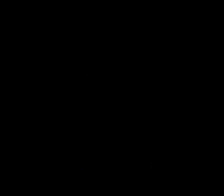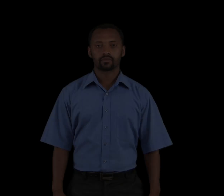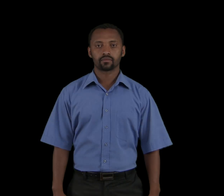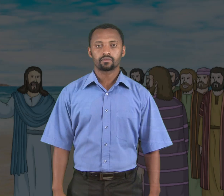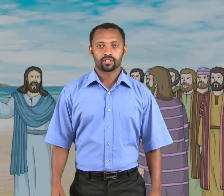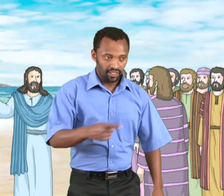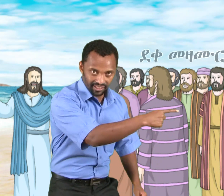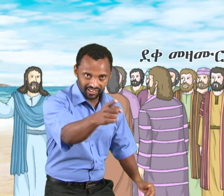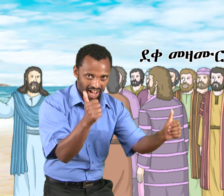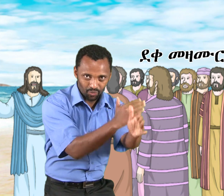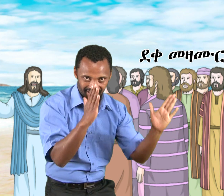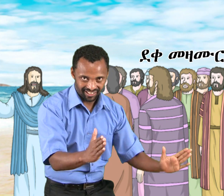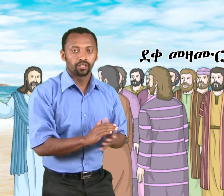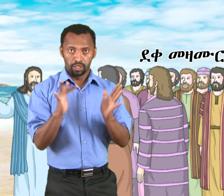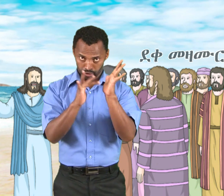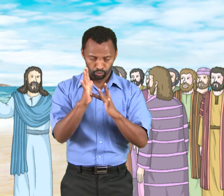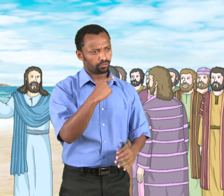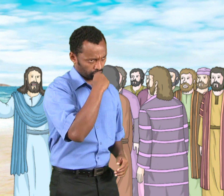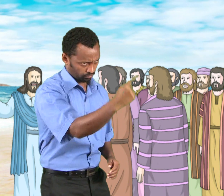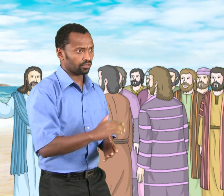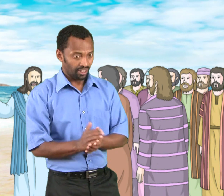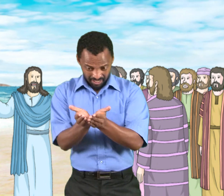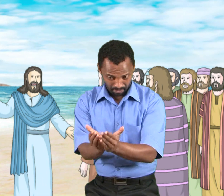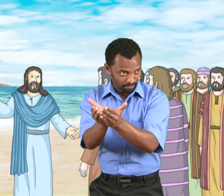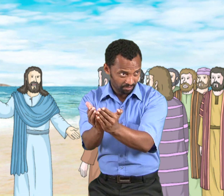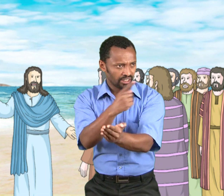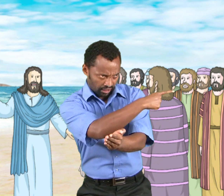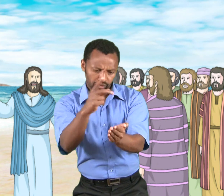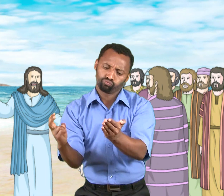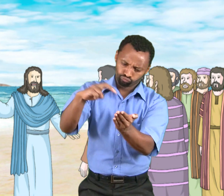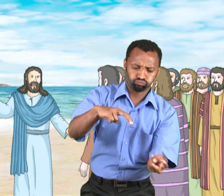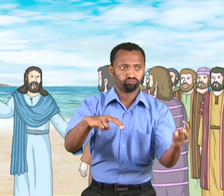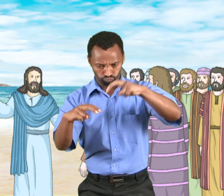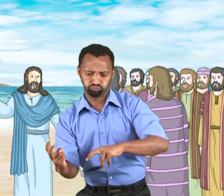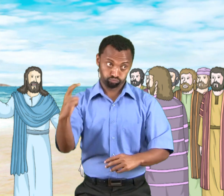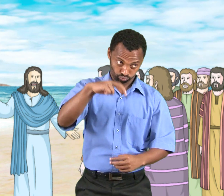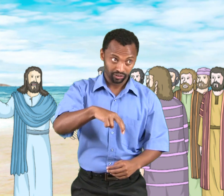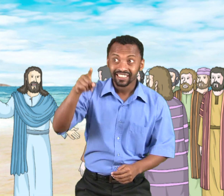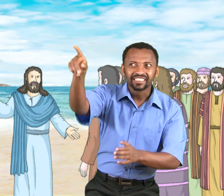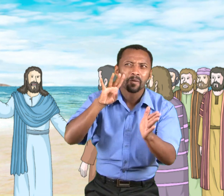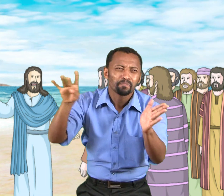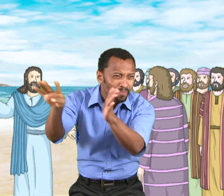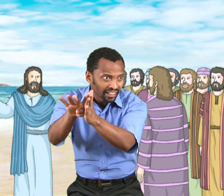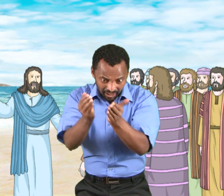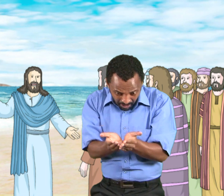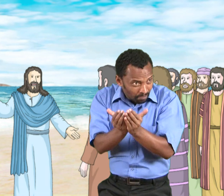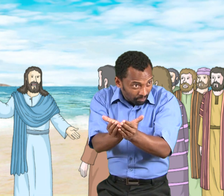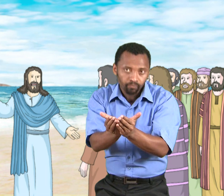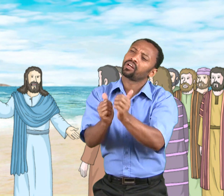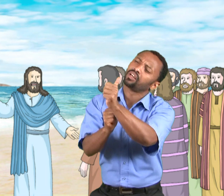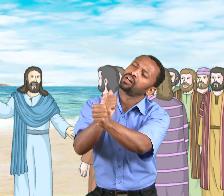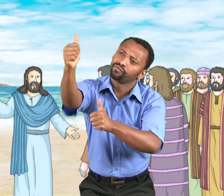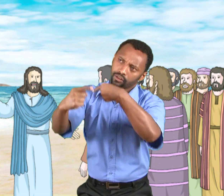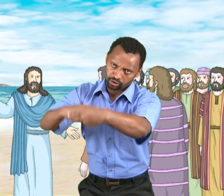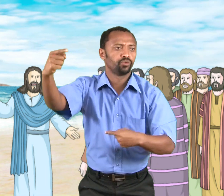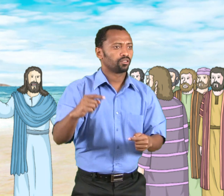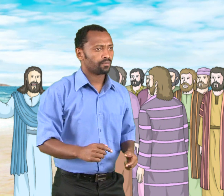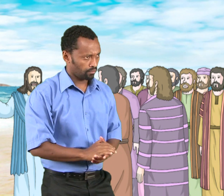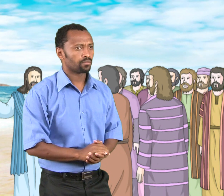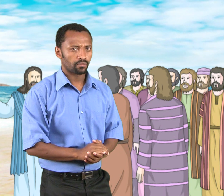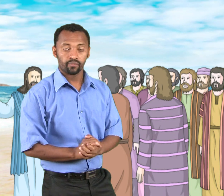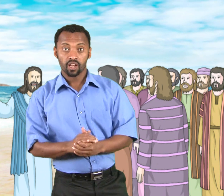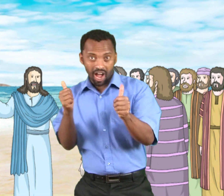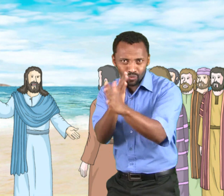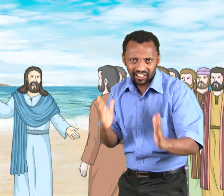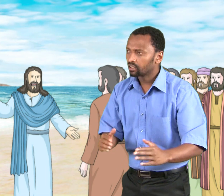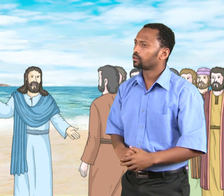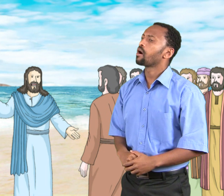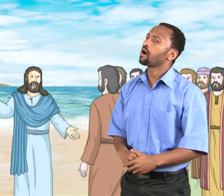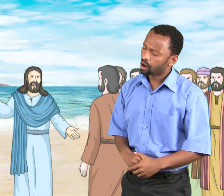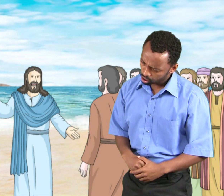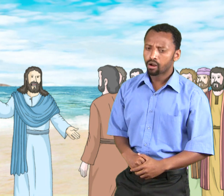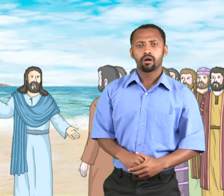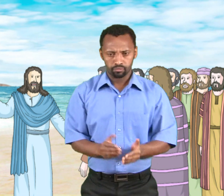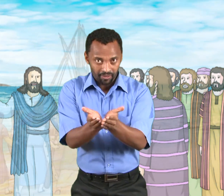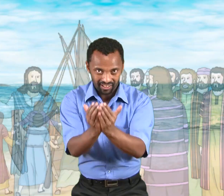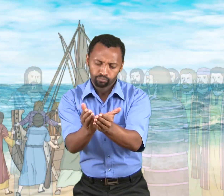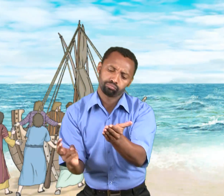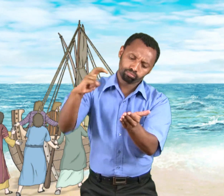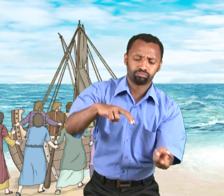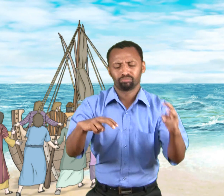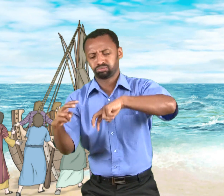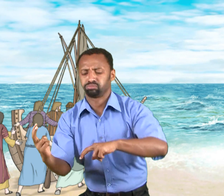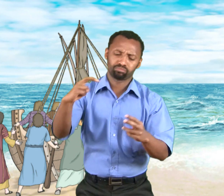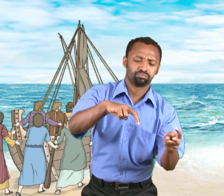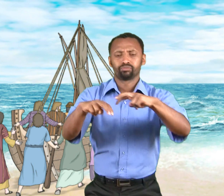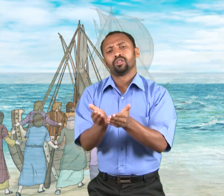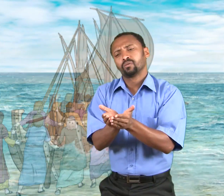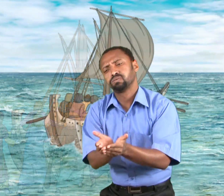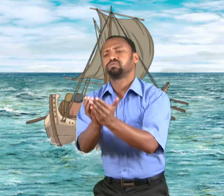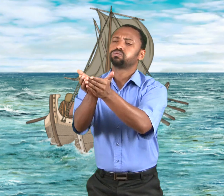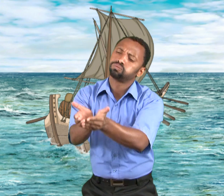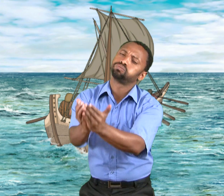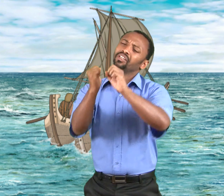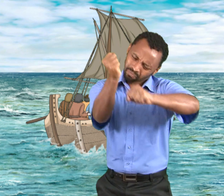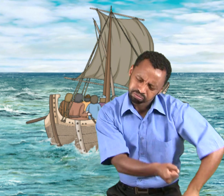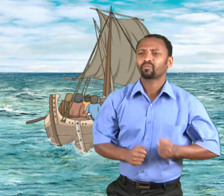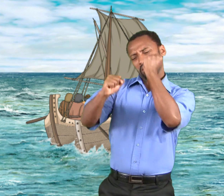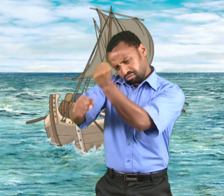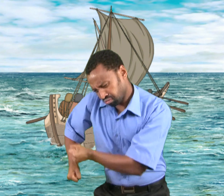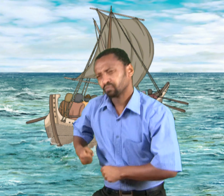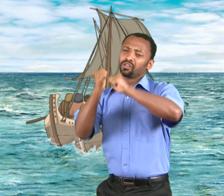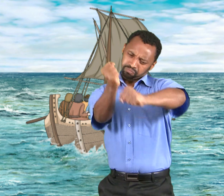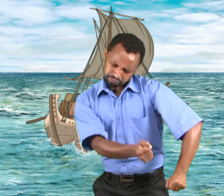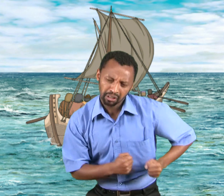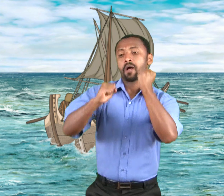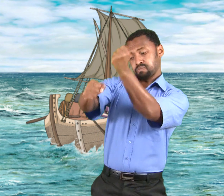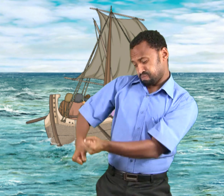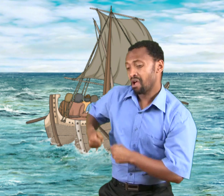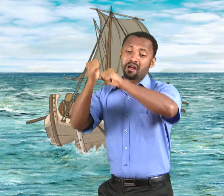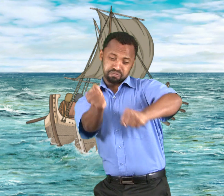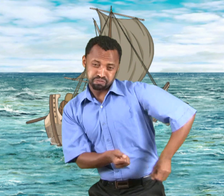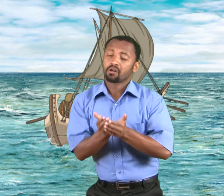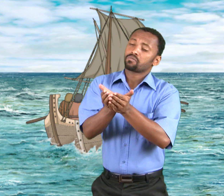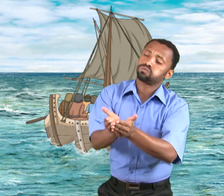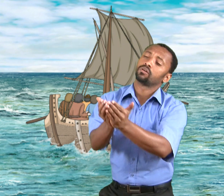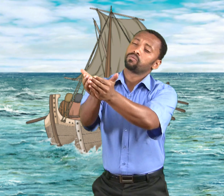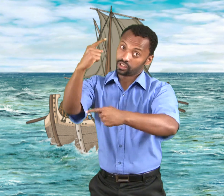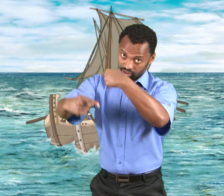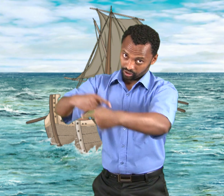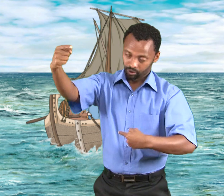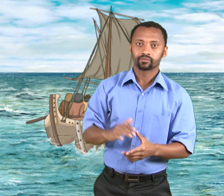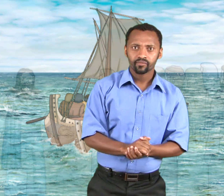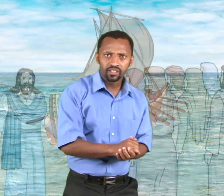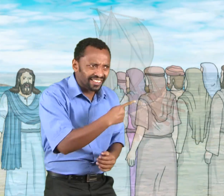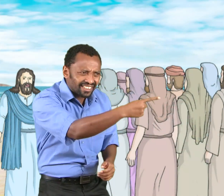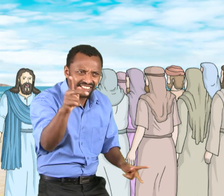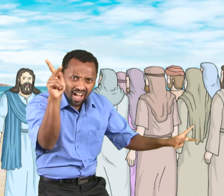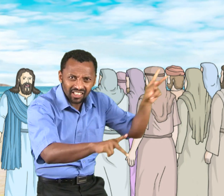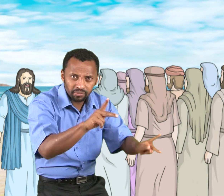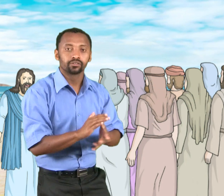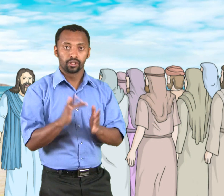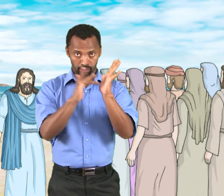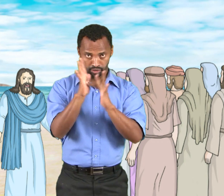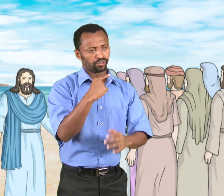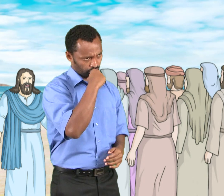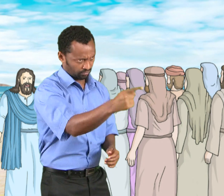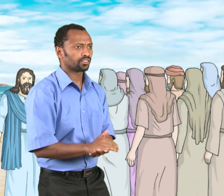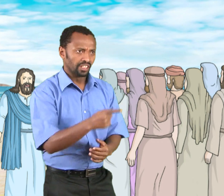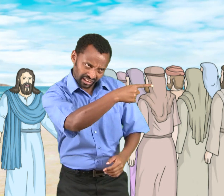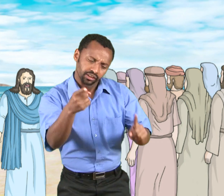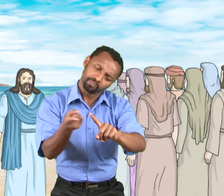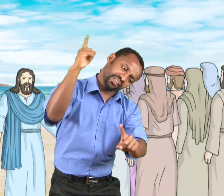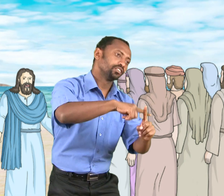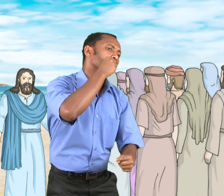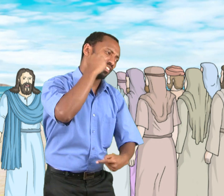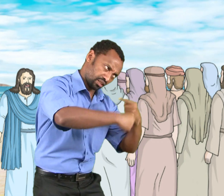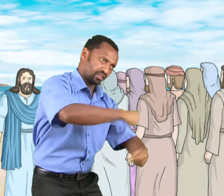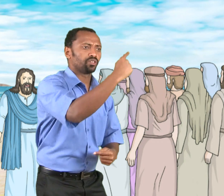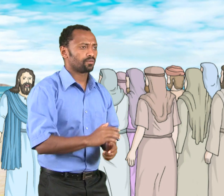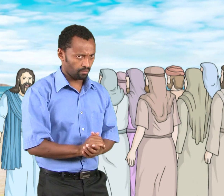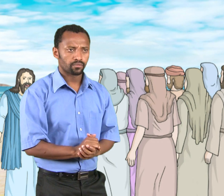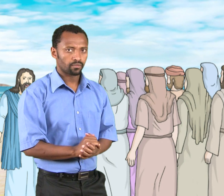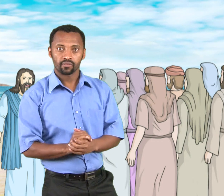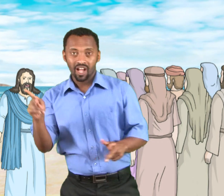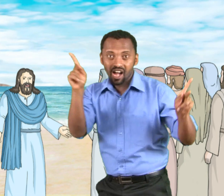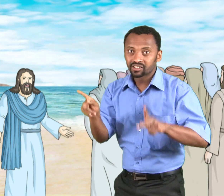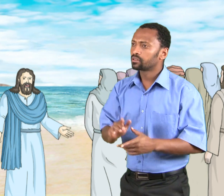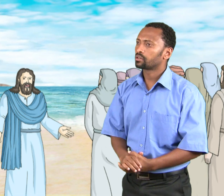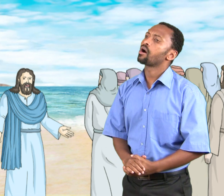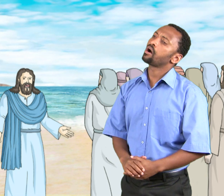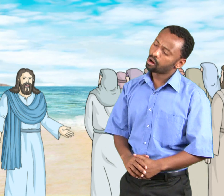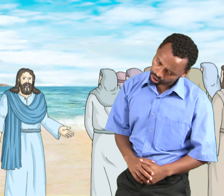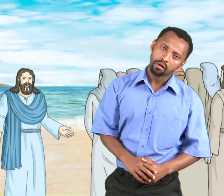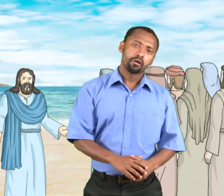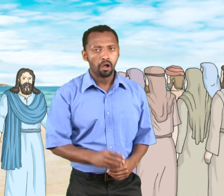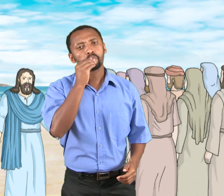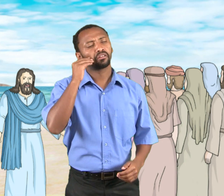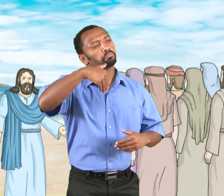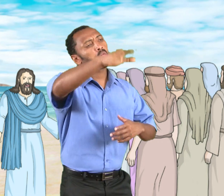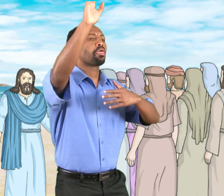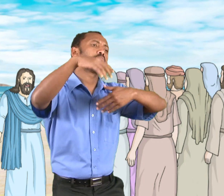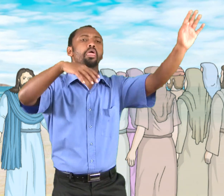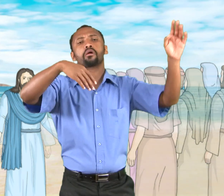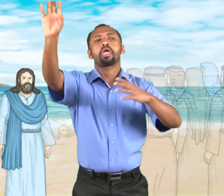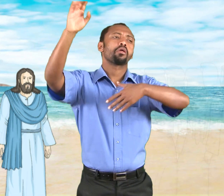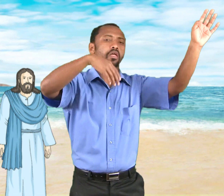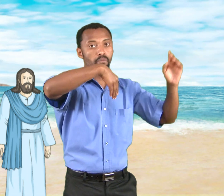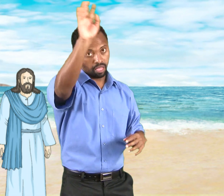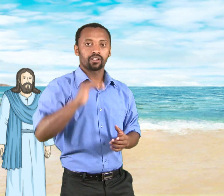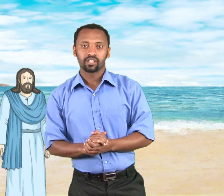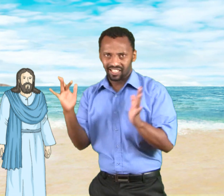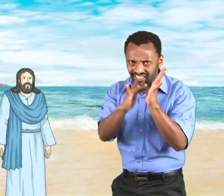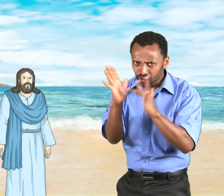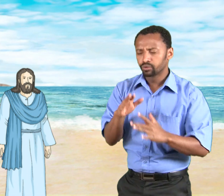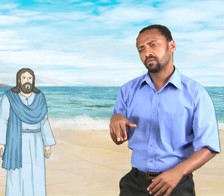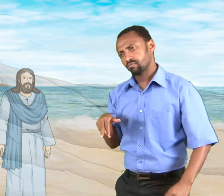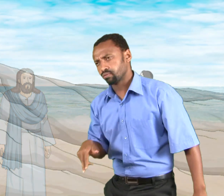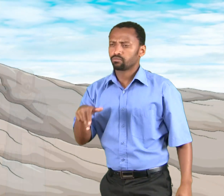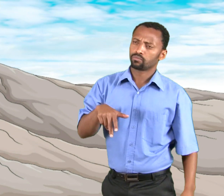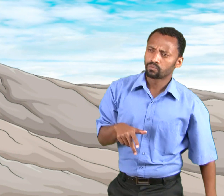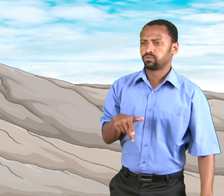Immediately Jesus made the disciples get into the boat and go on ahead of Him to the other side, while He dismissed the crowds.